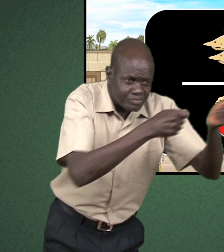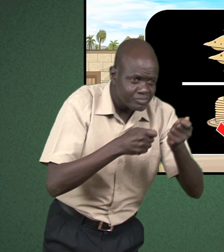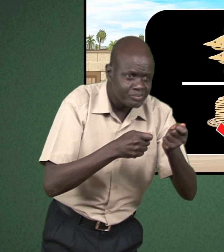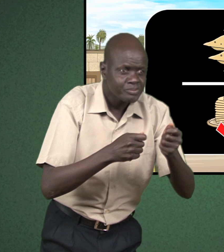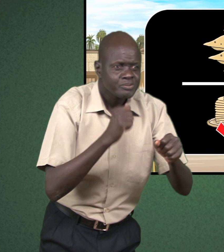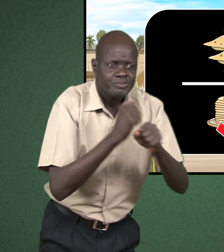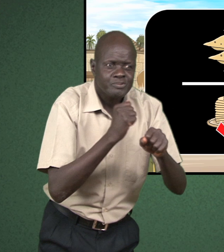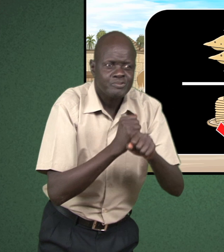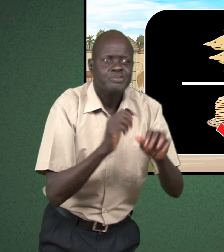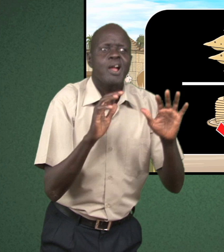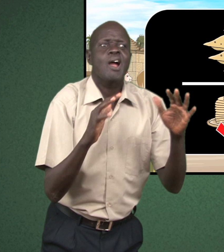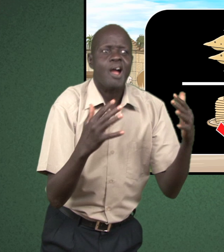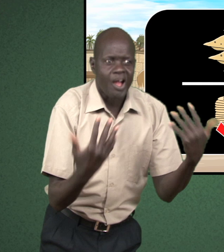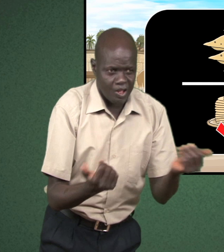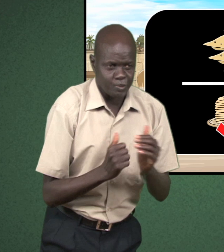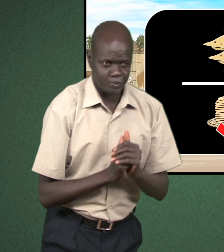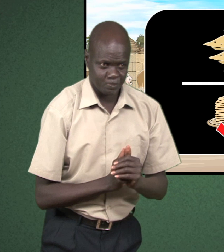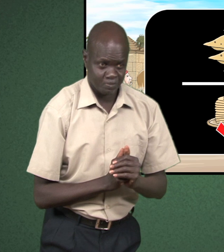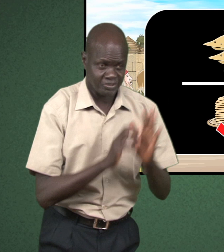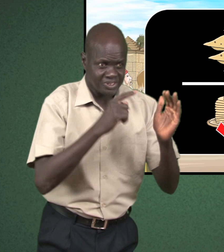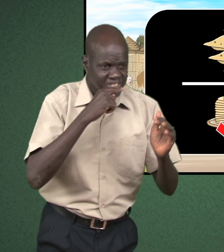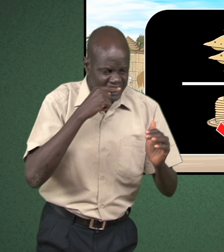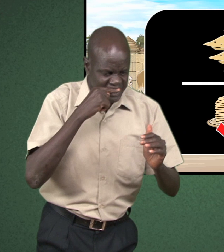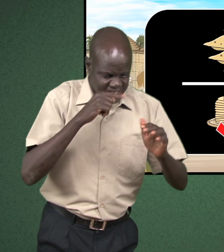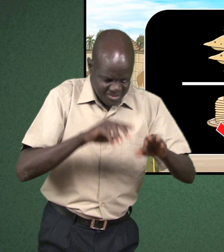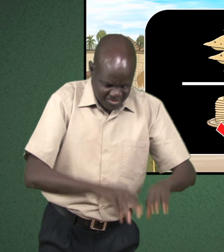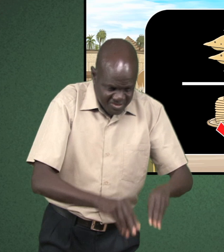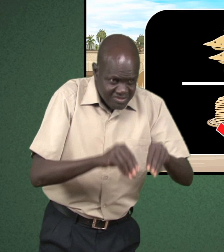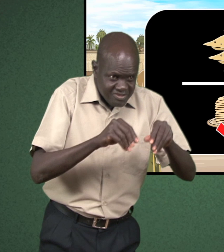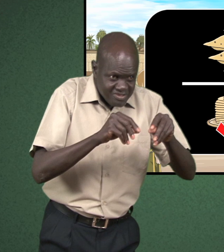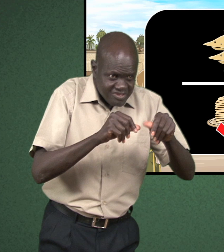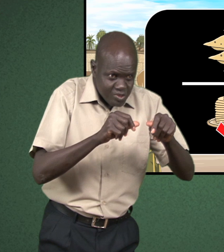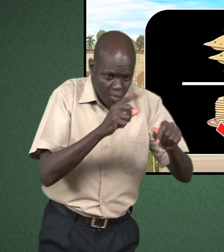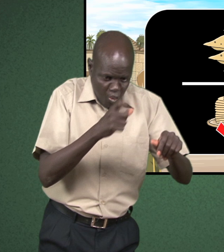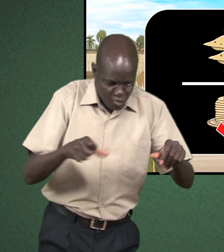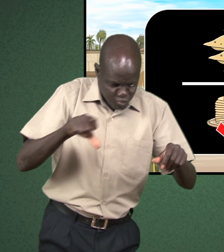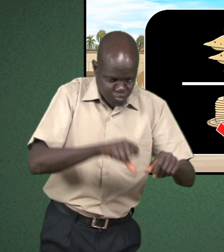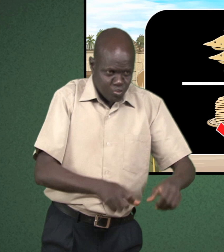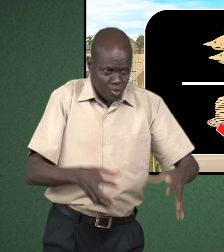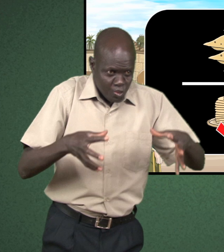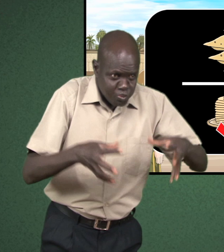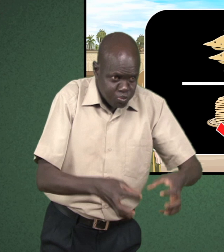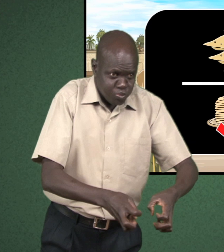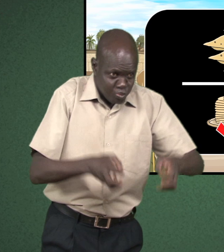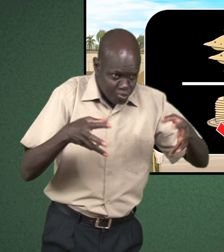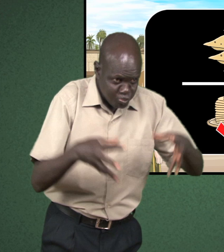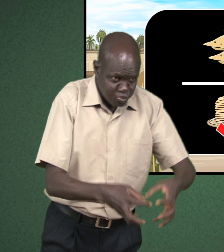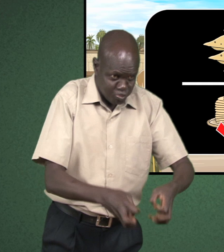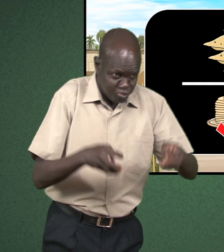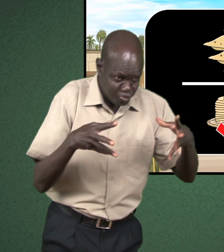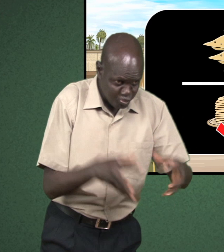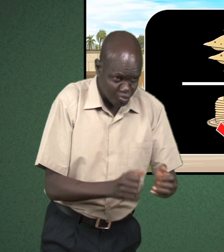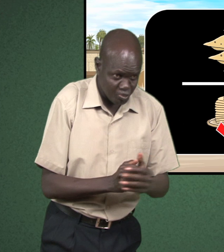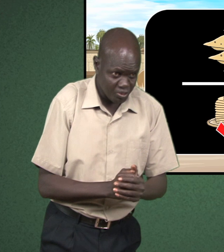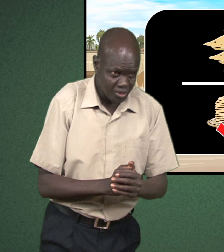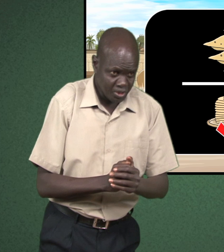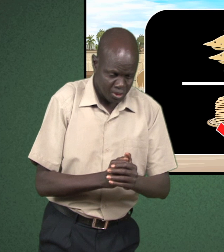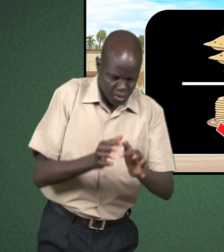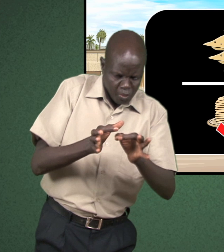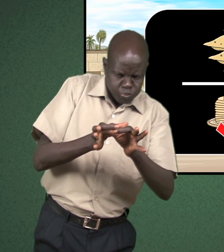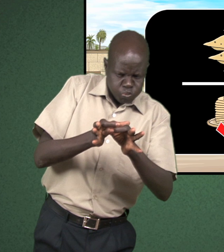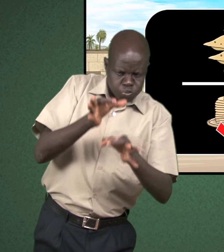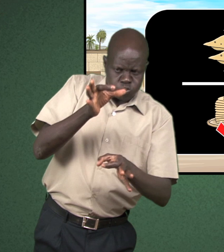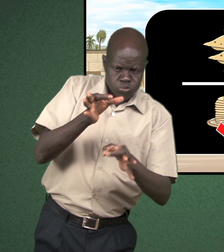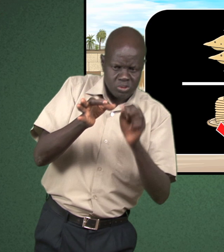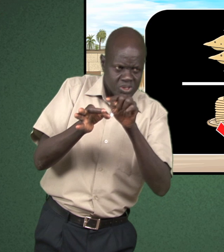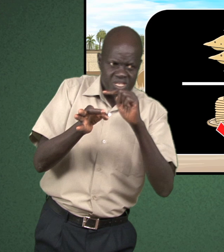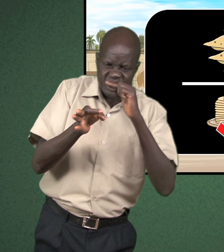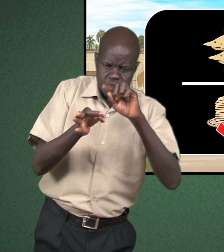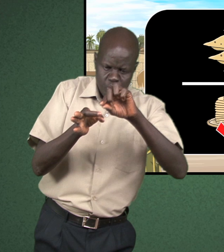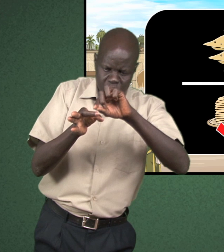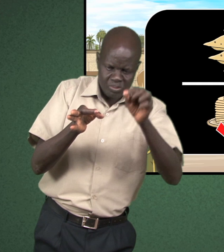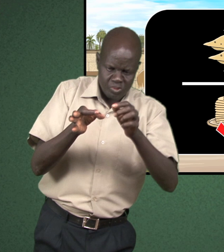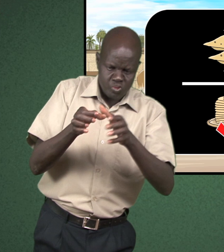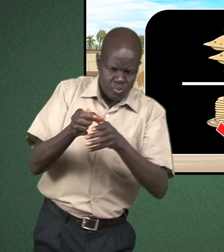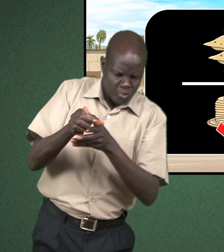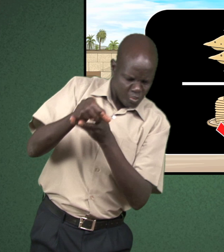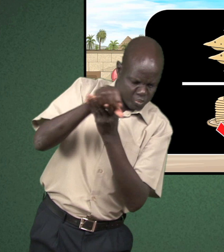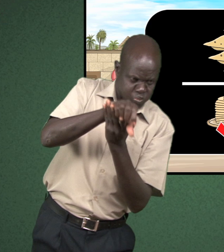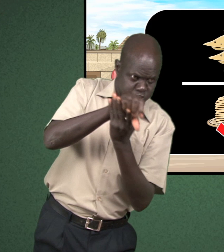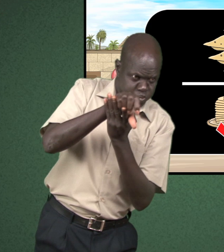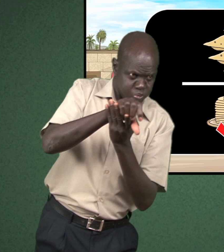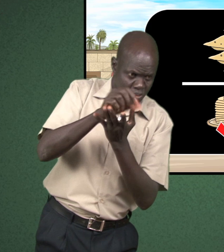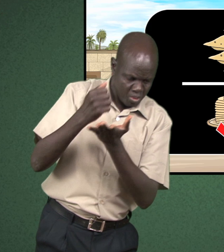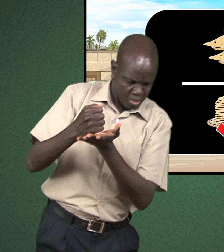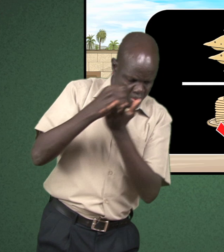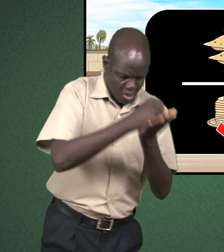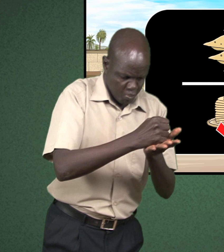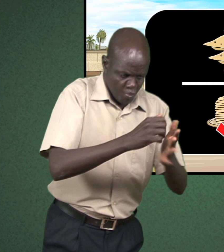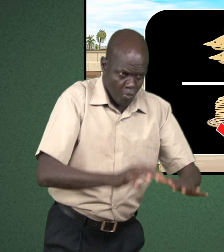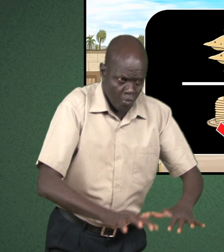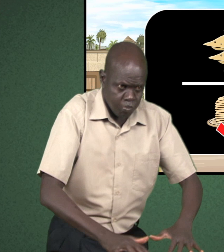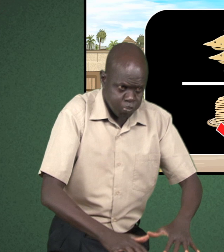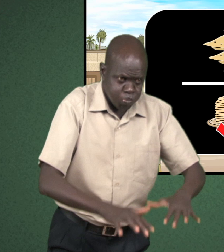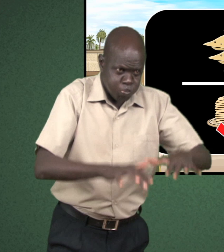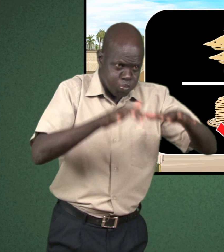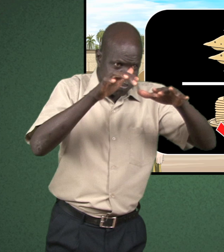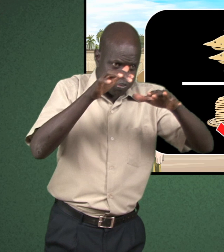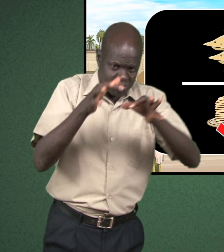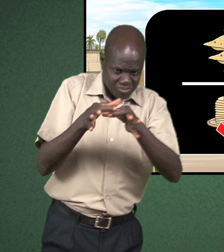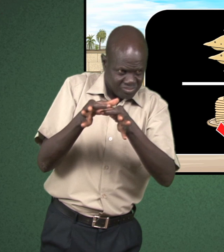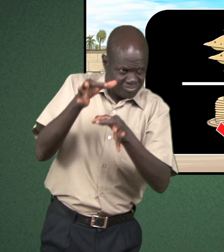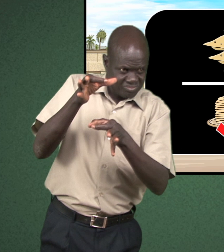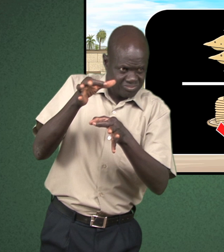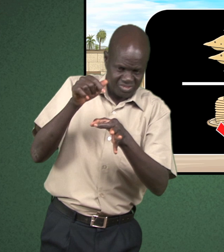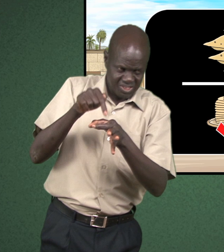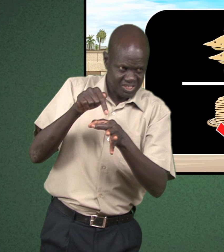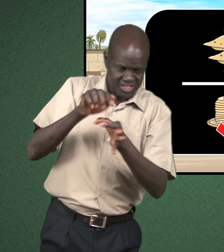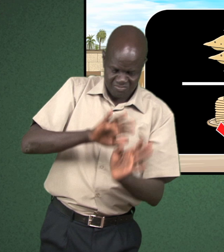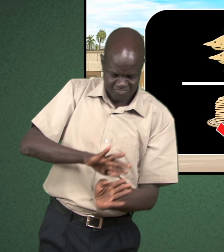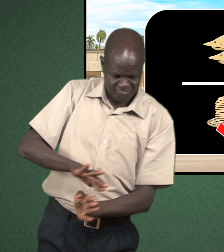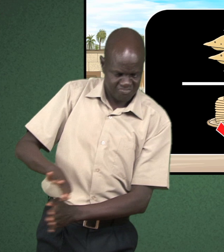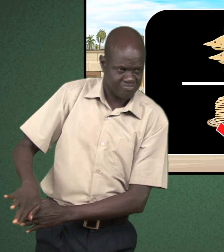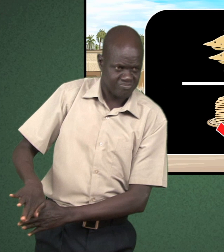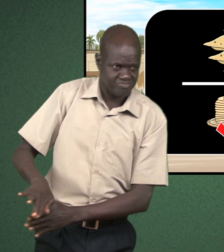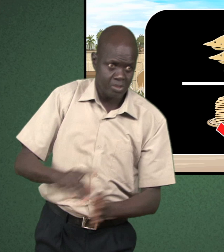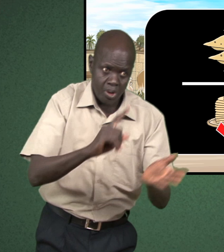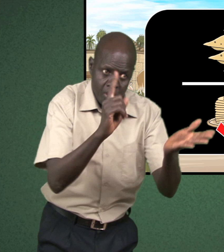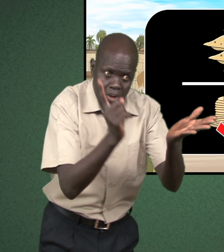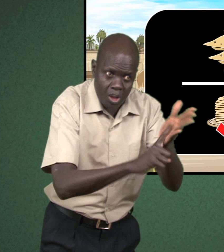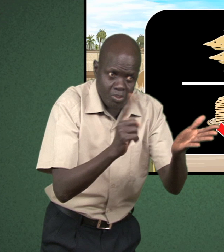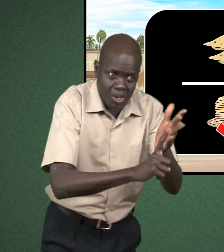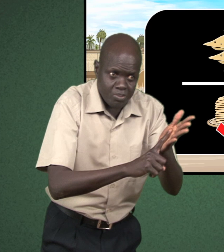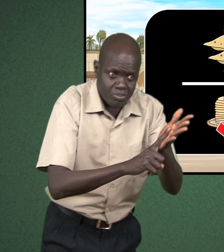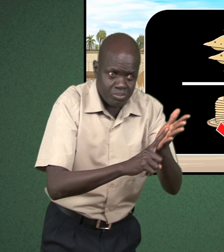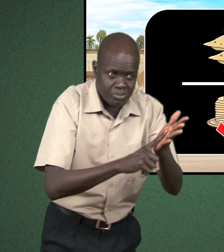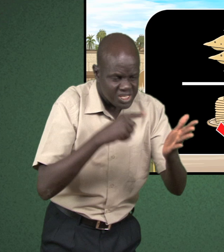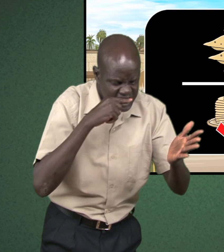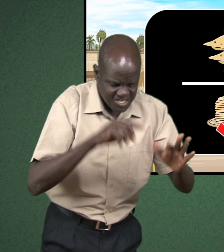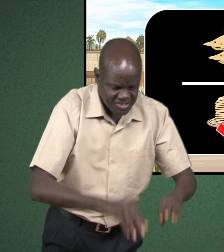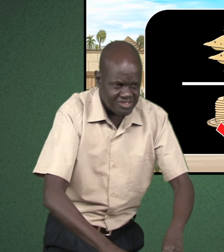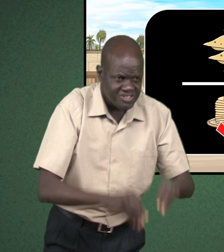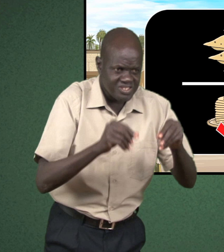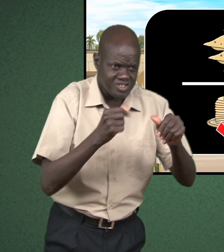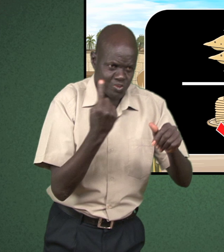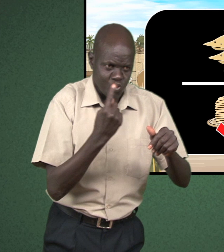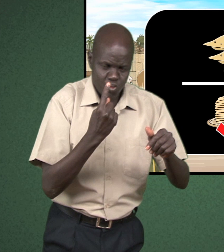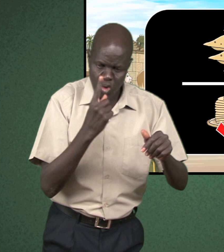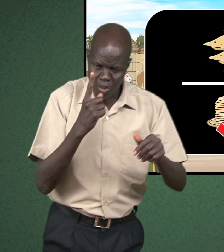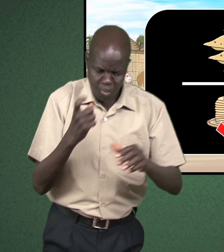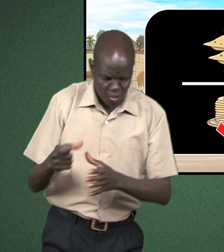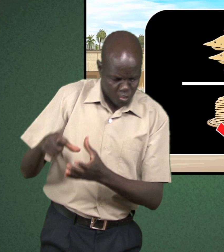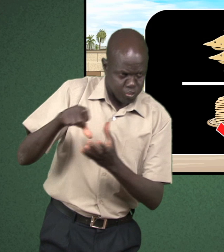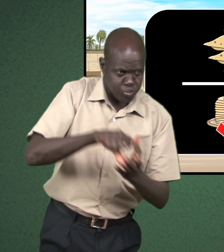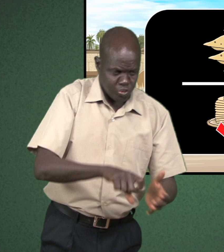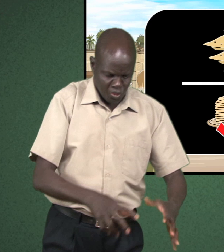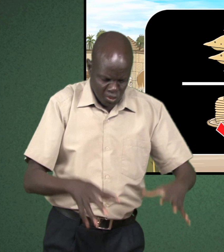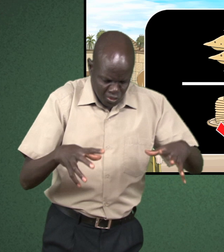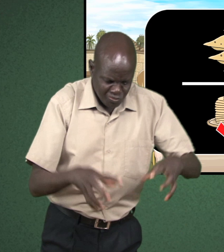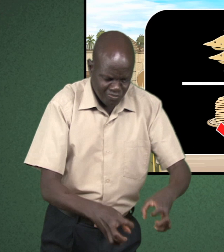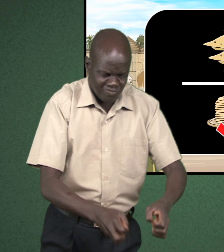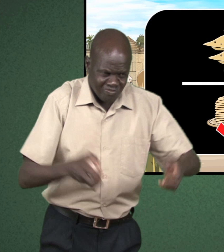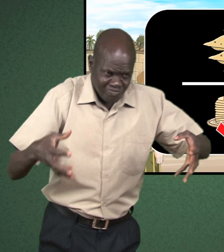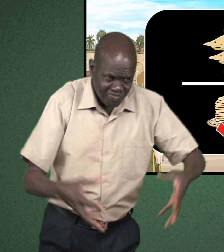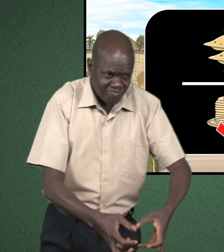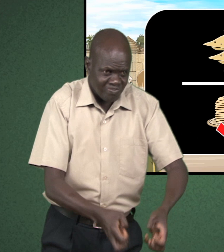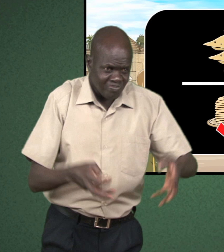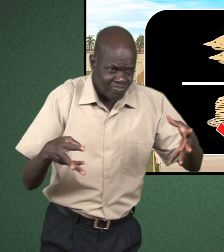Do not leave any of it until morning;